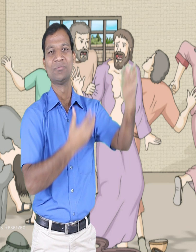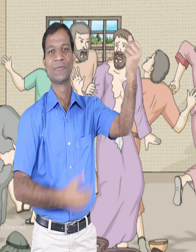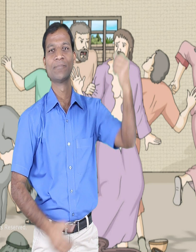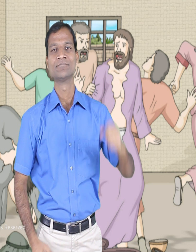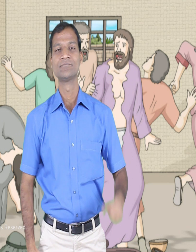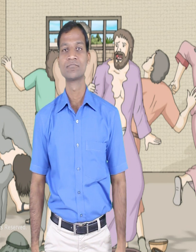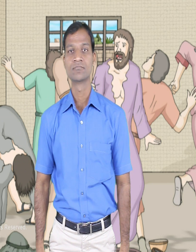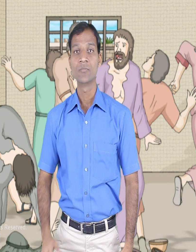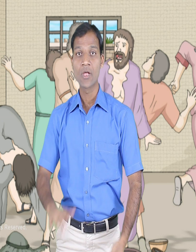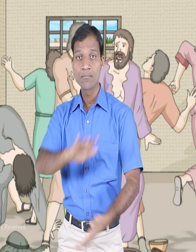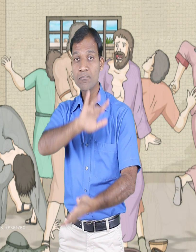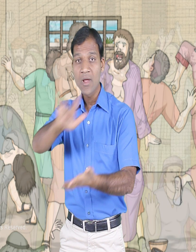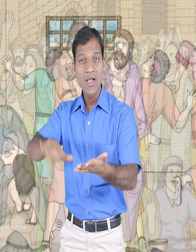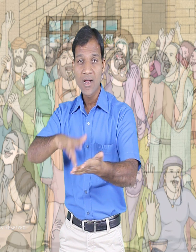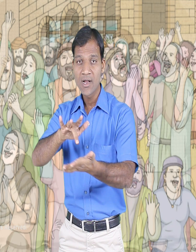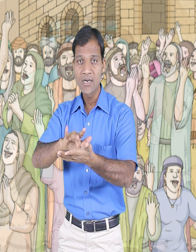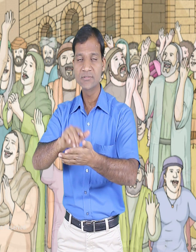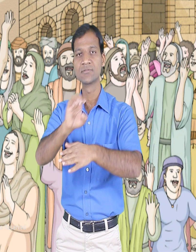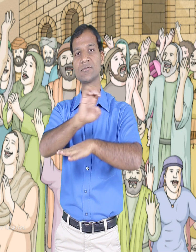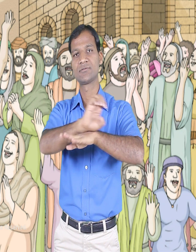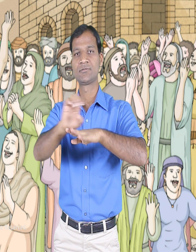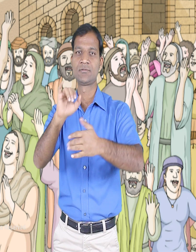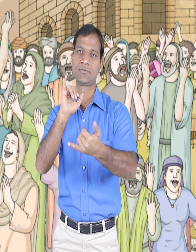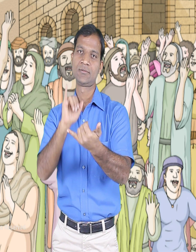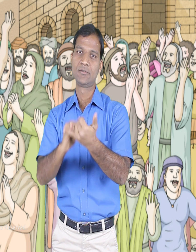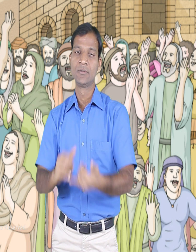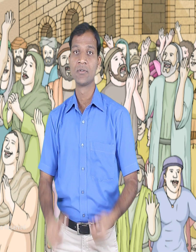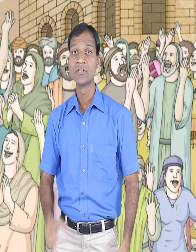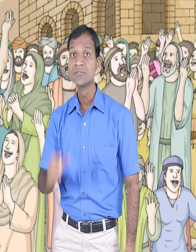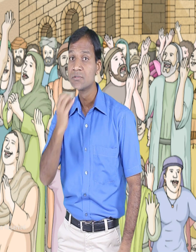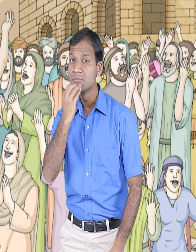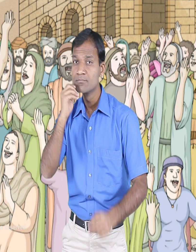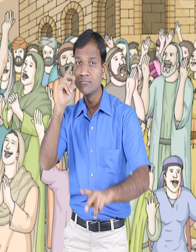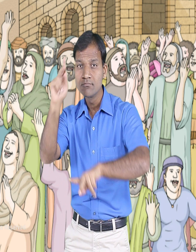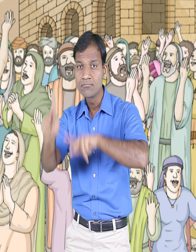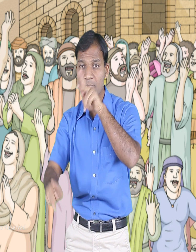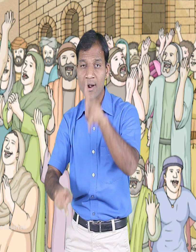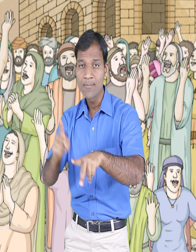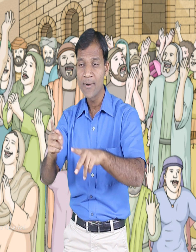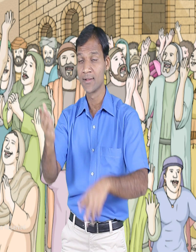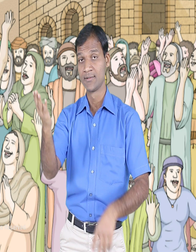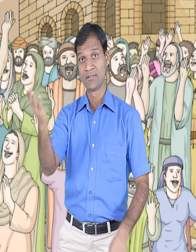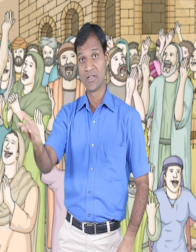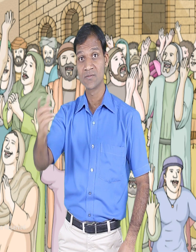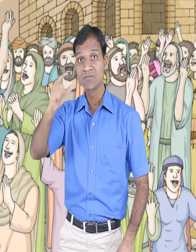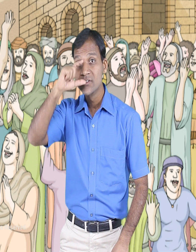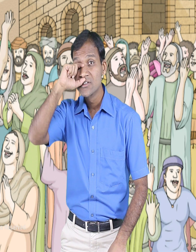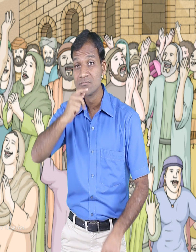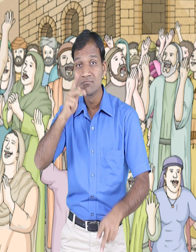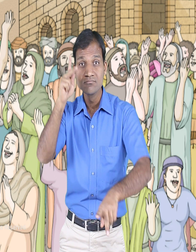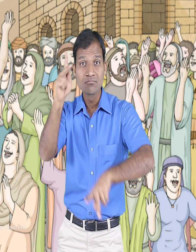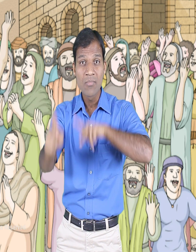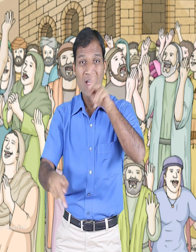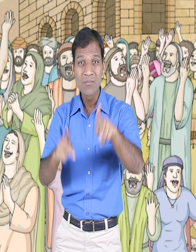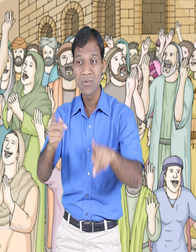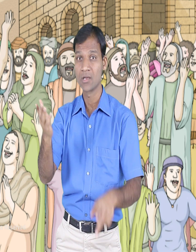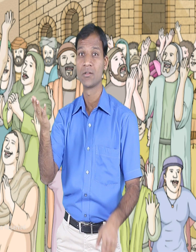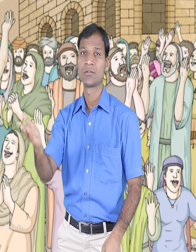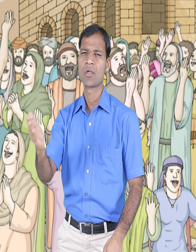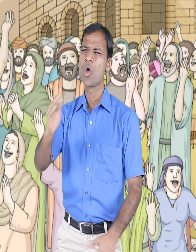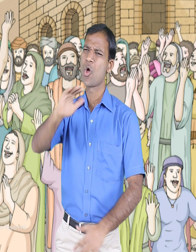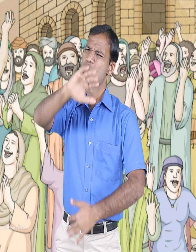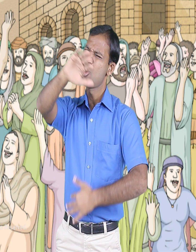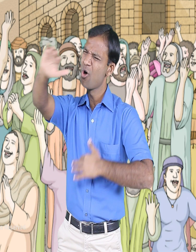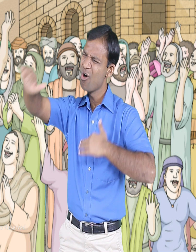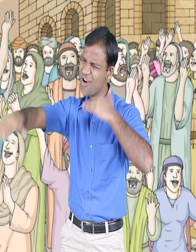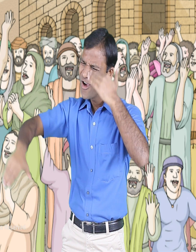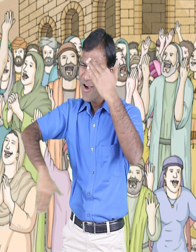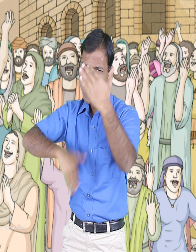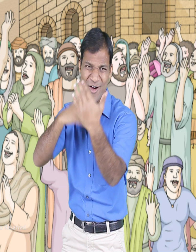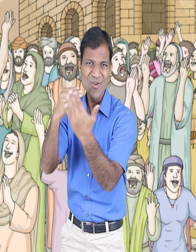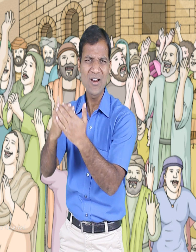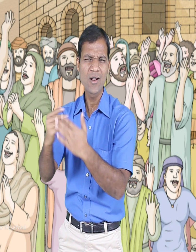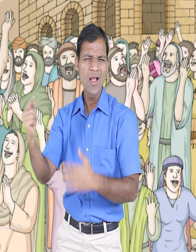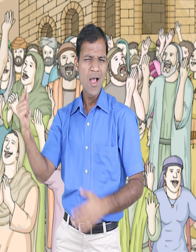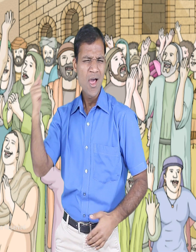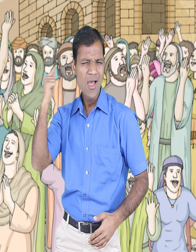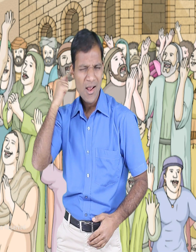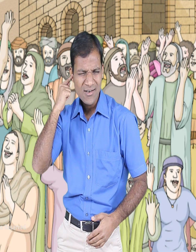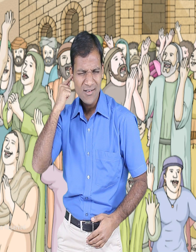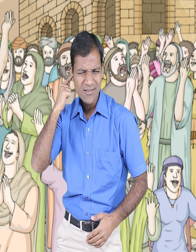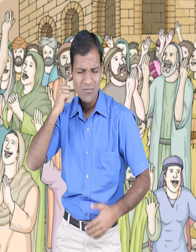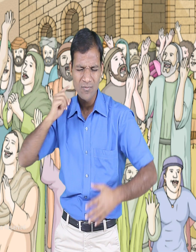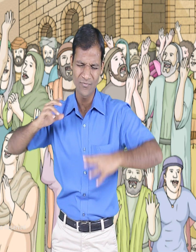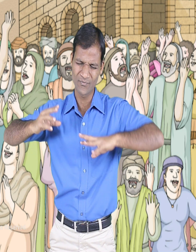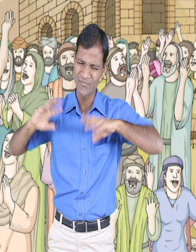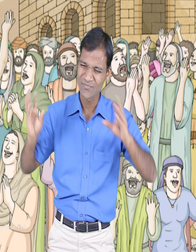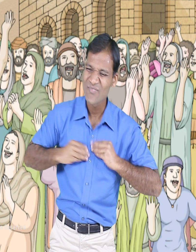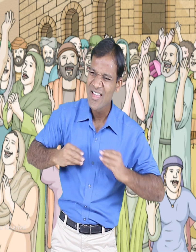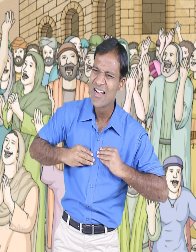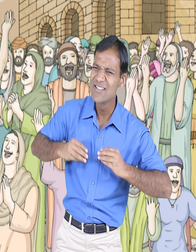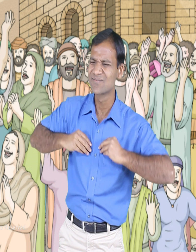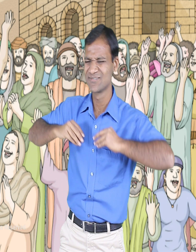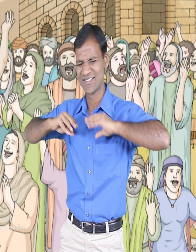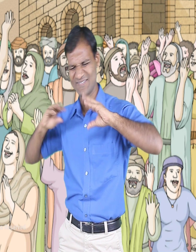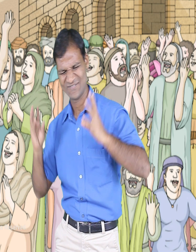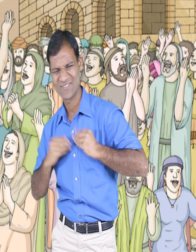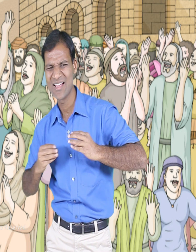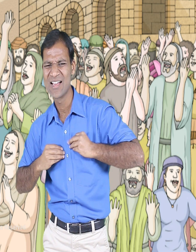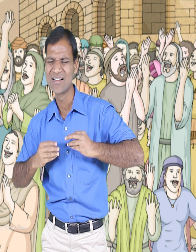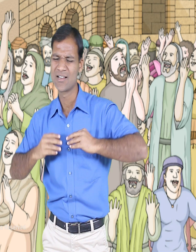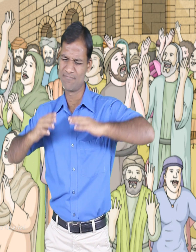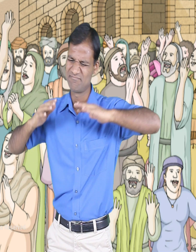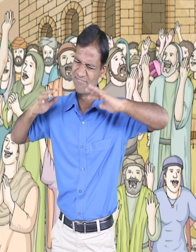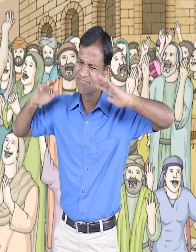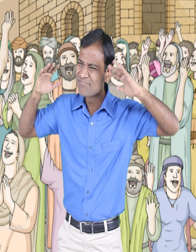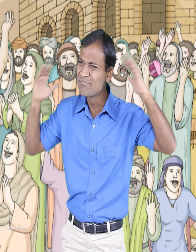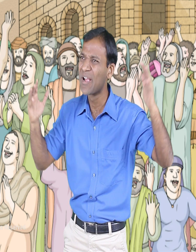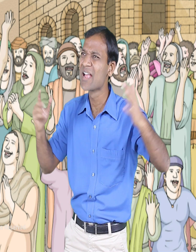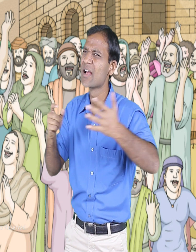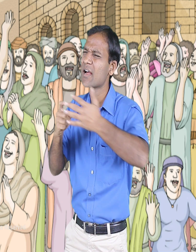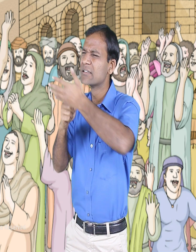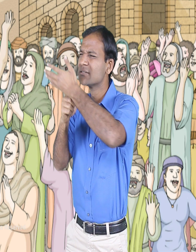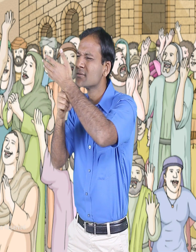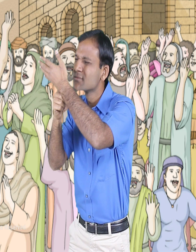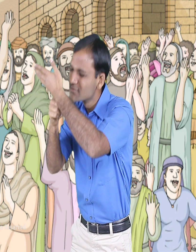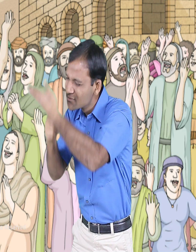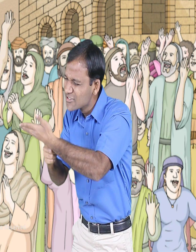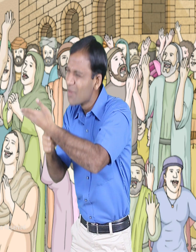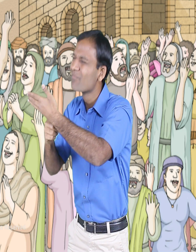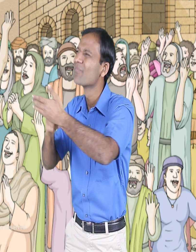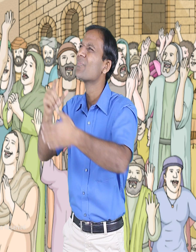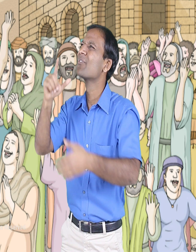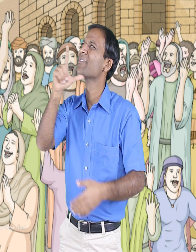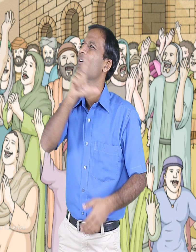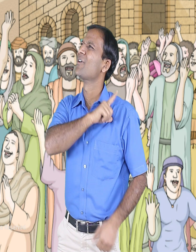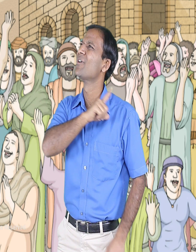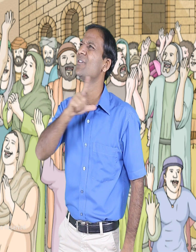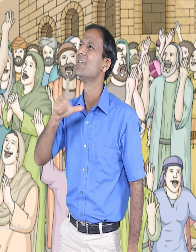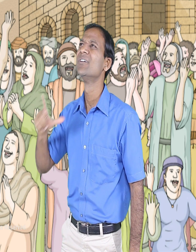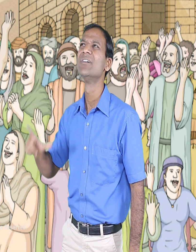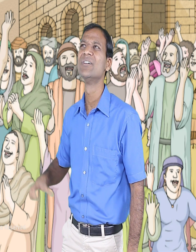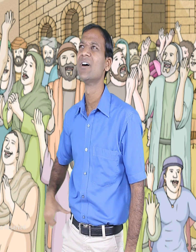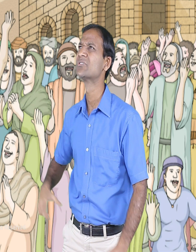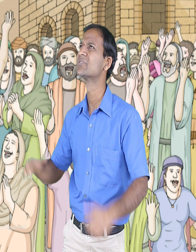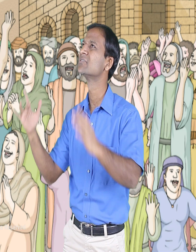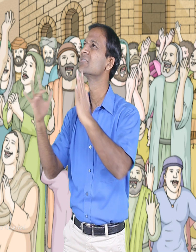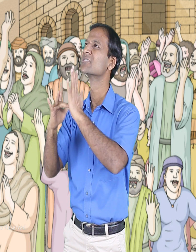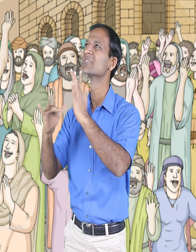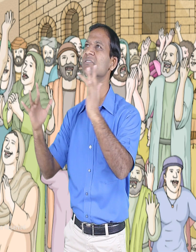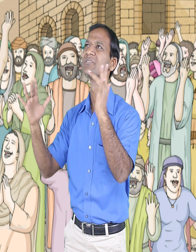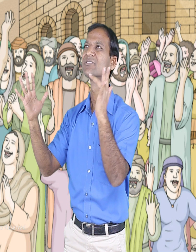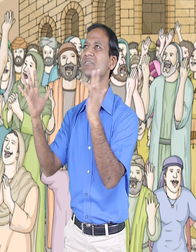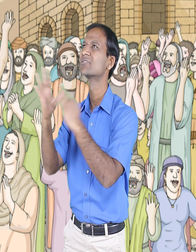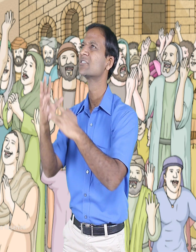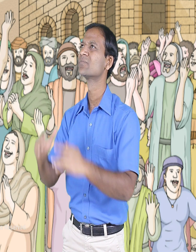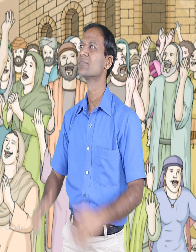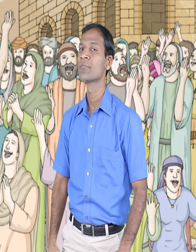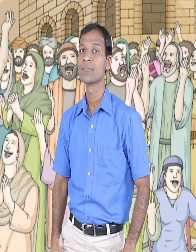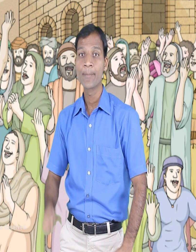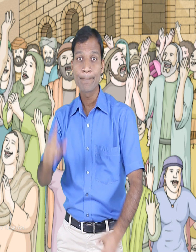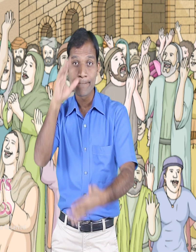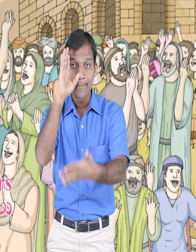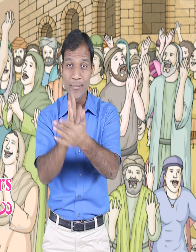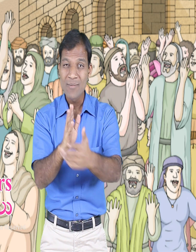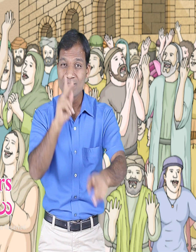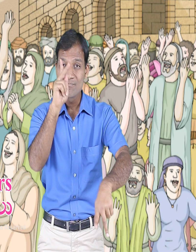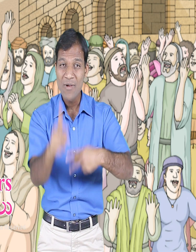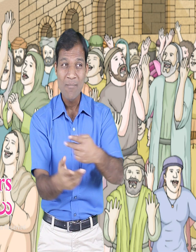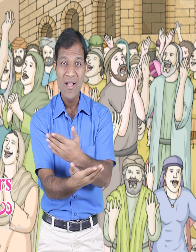This became known to all the Jews and Greeks living in Ephesus, and fear came over all of them.